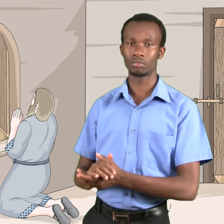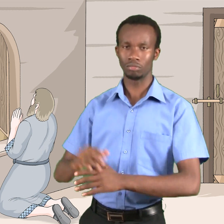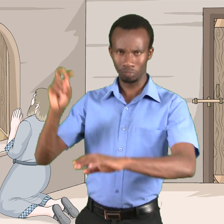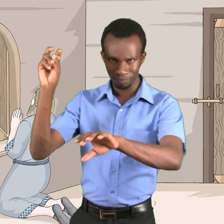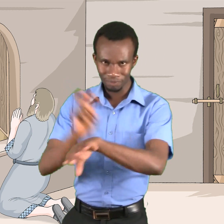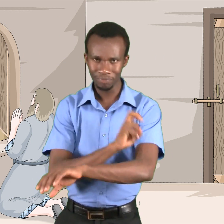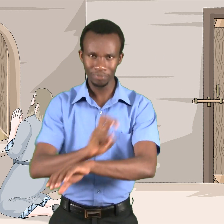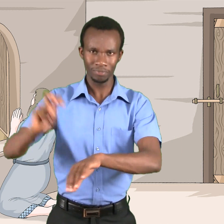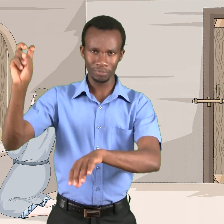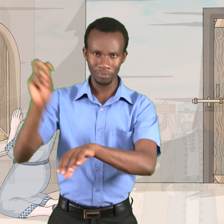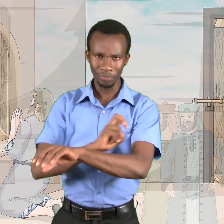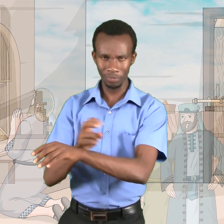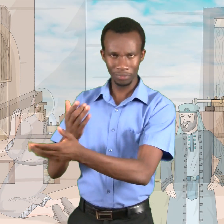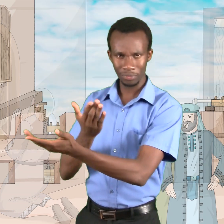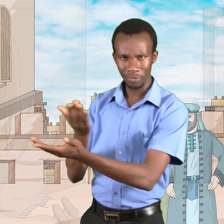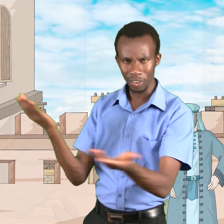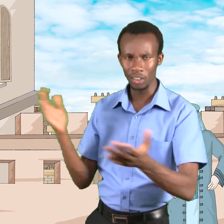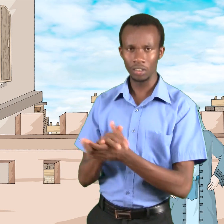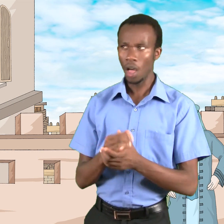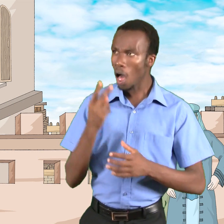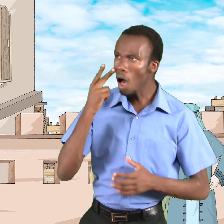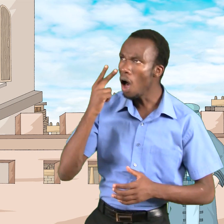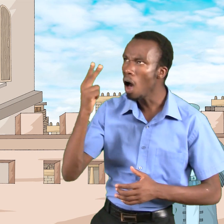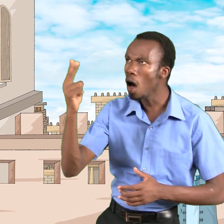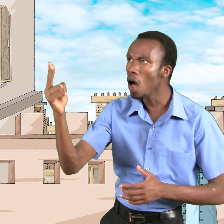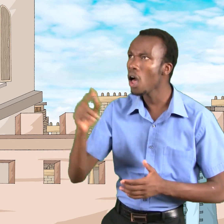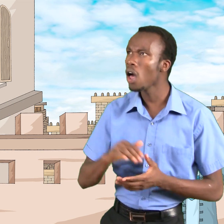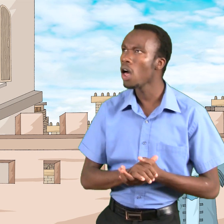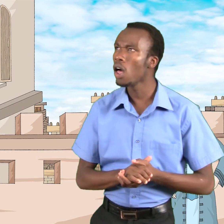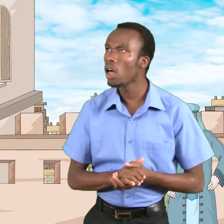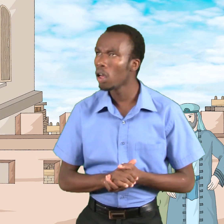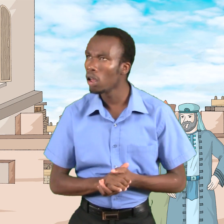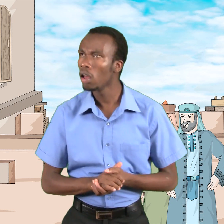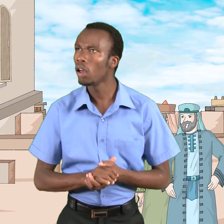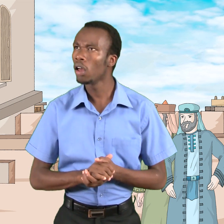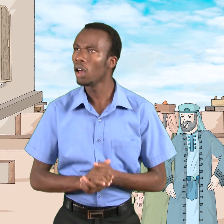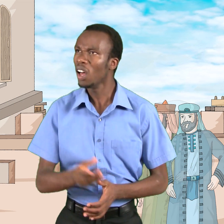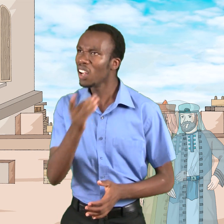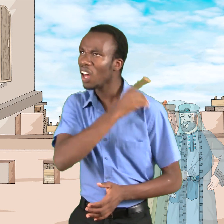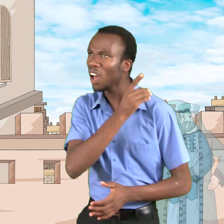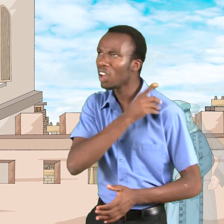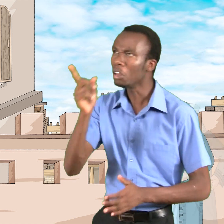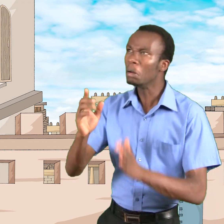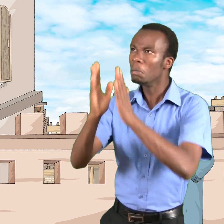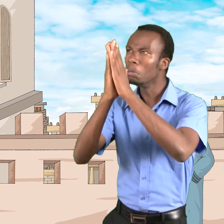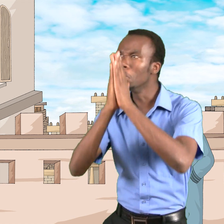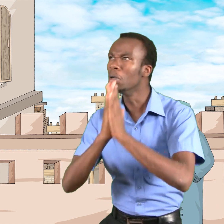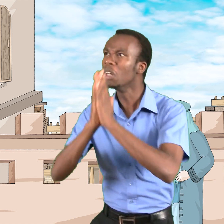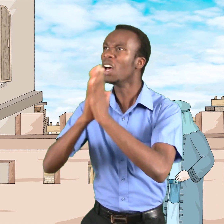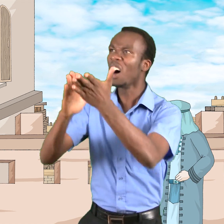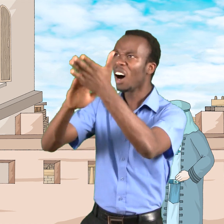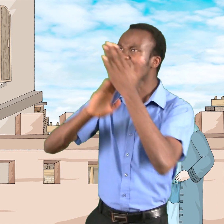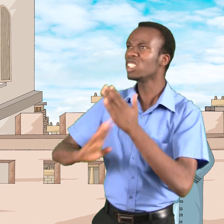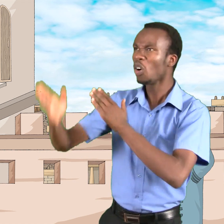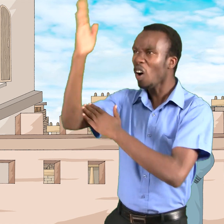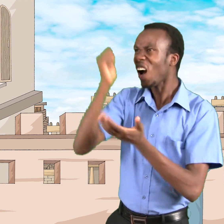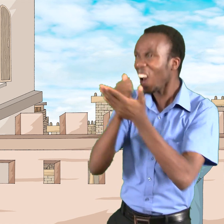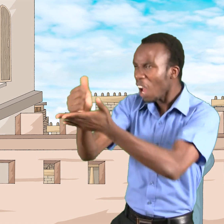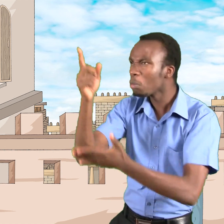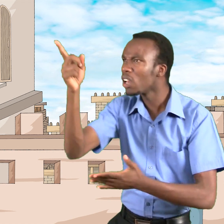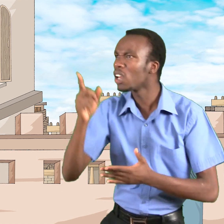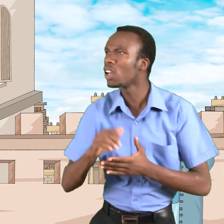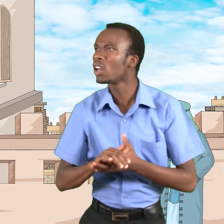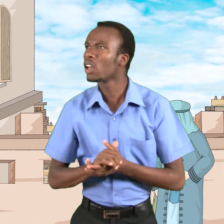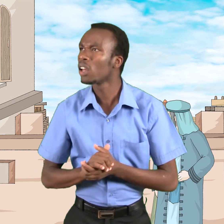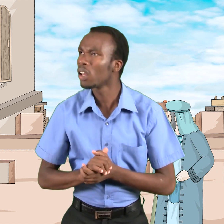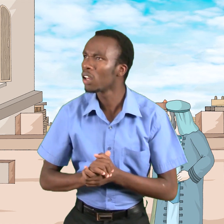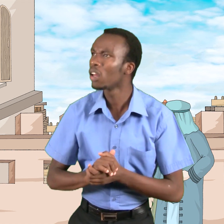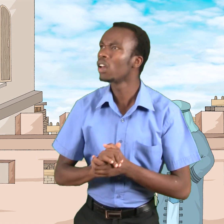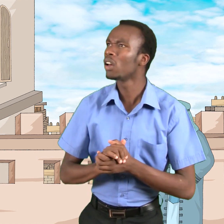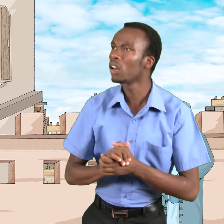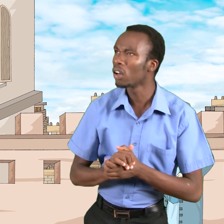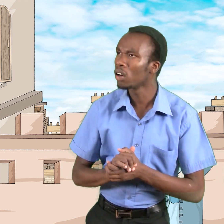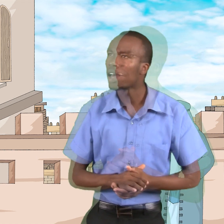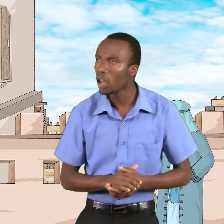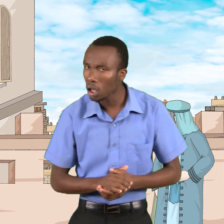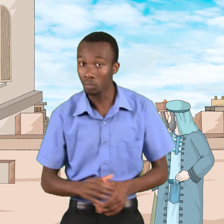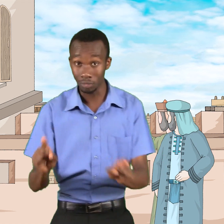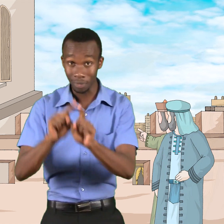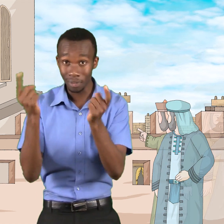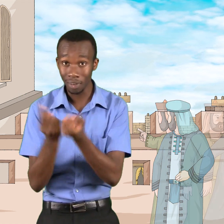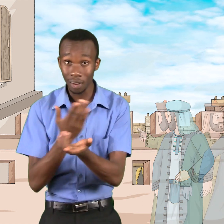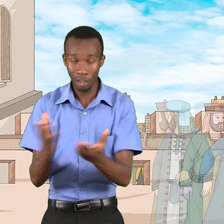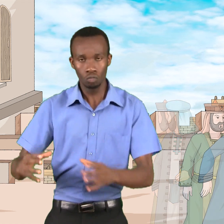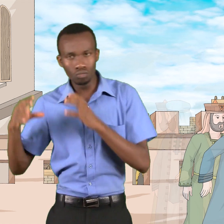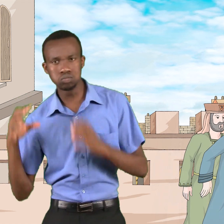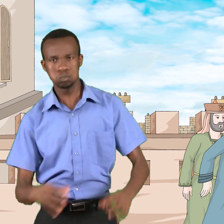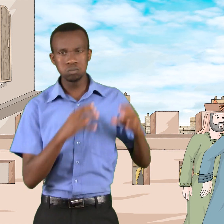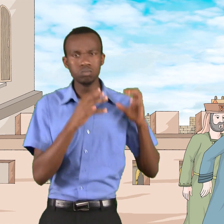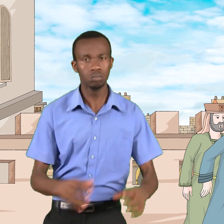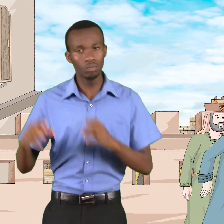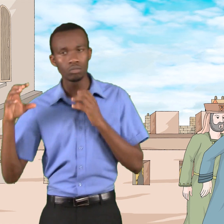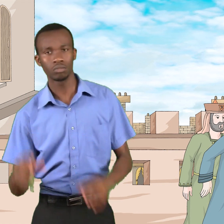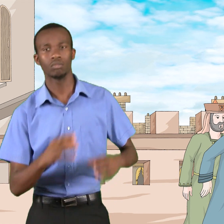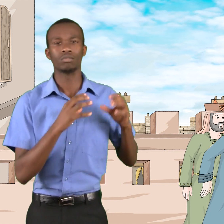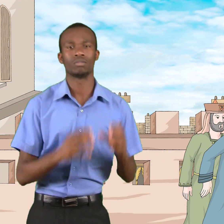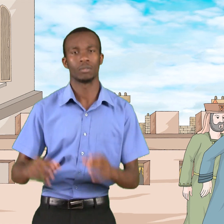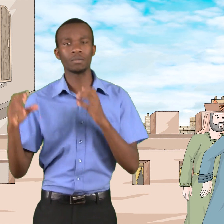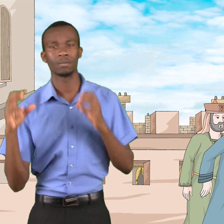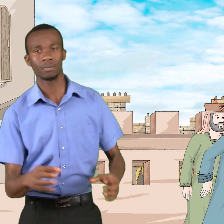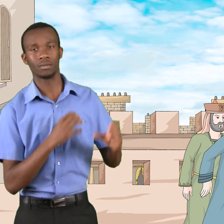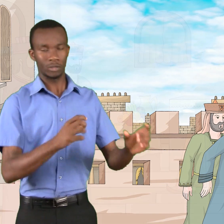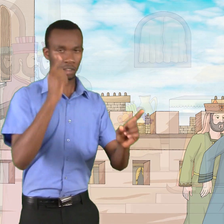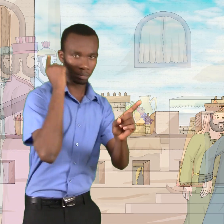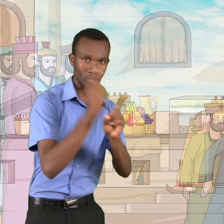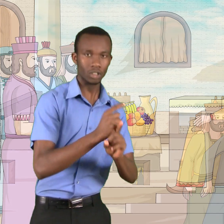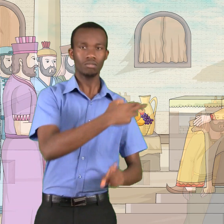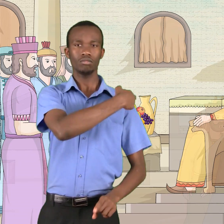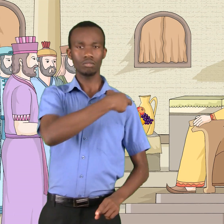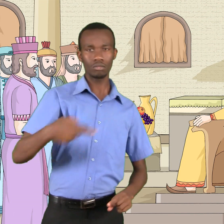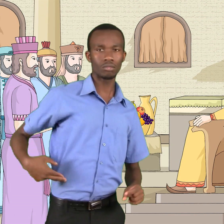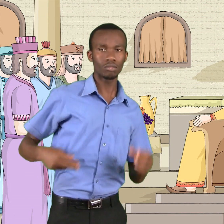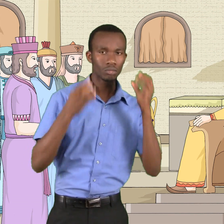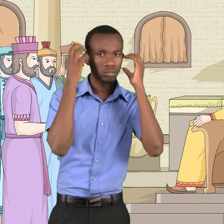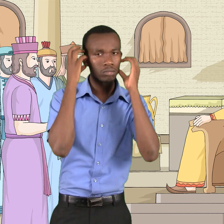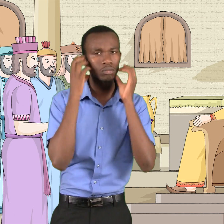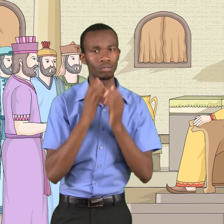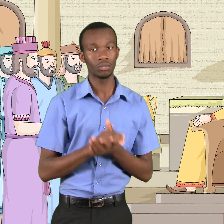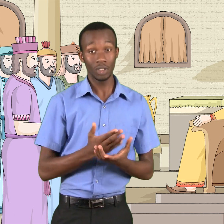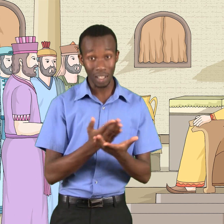Then these men went as a group and found Daniel petitioning and imploring his God.